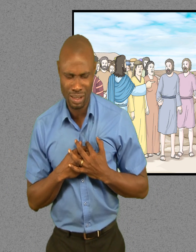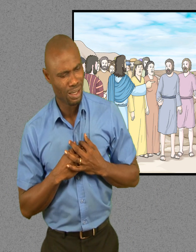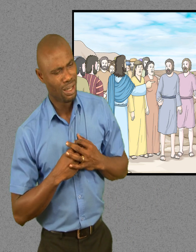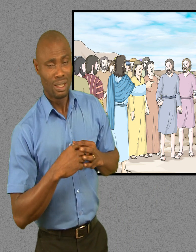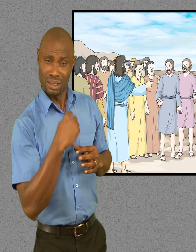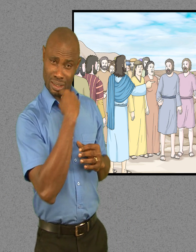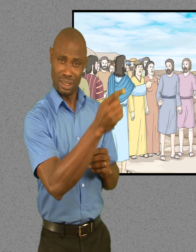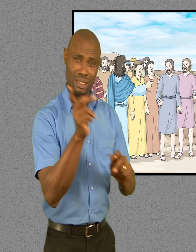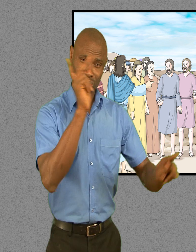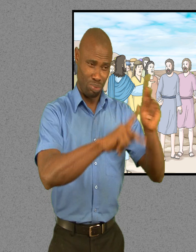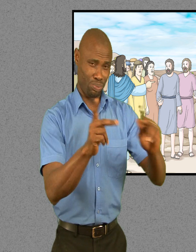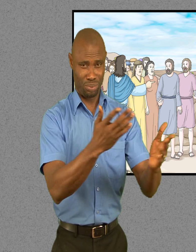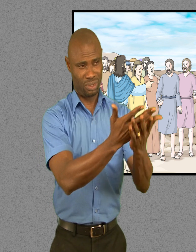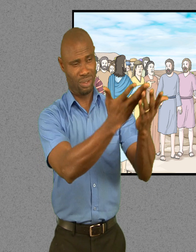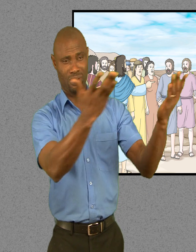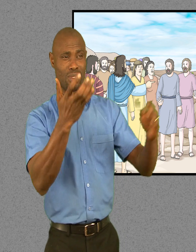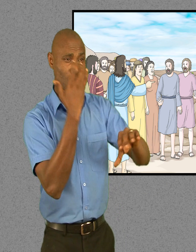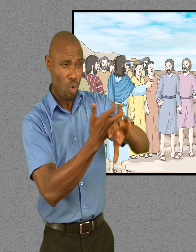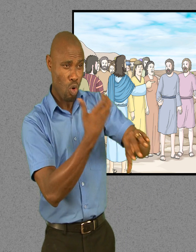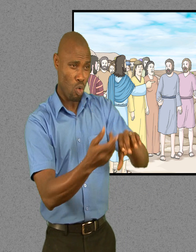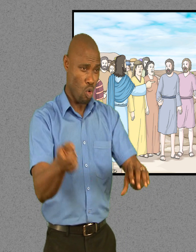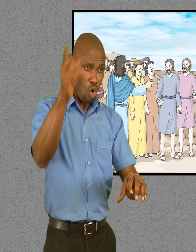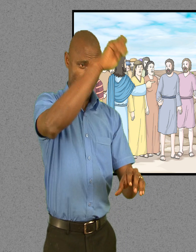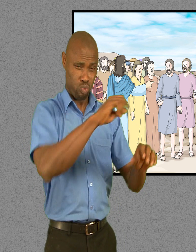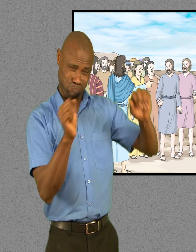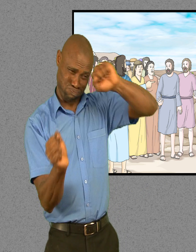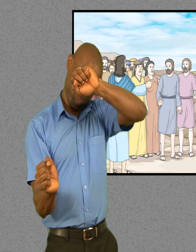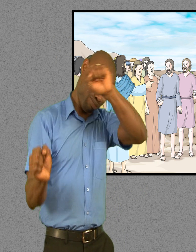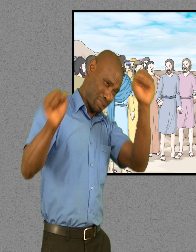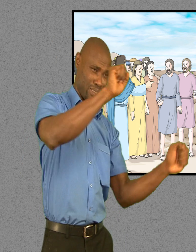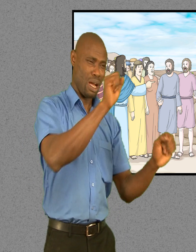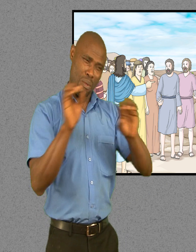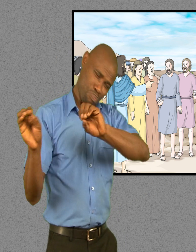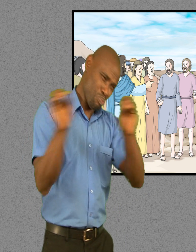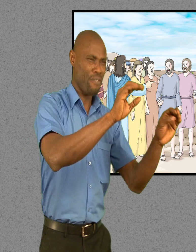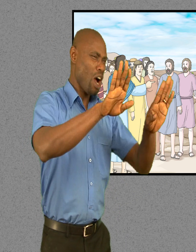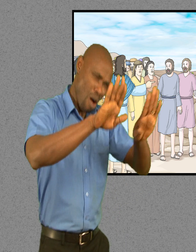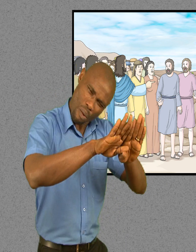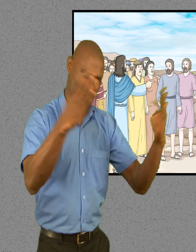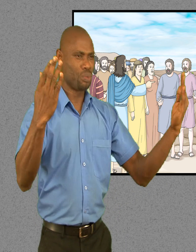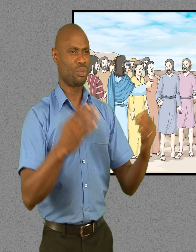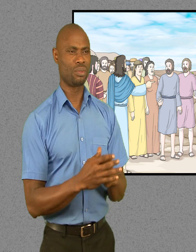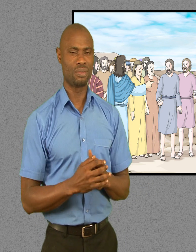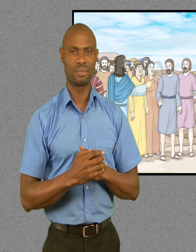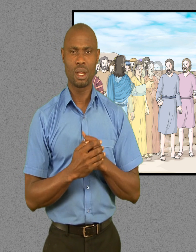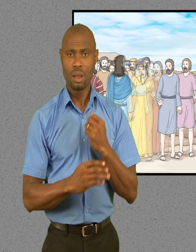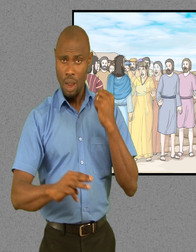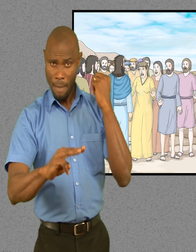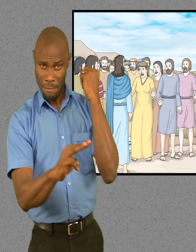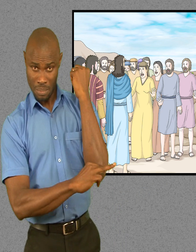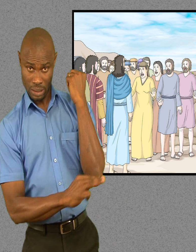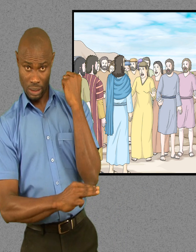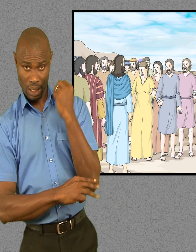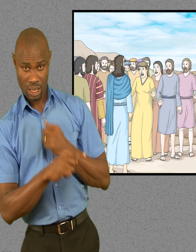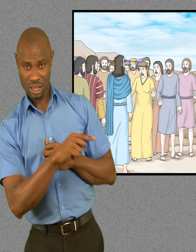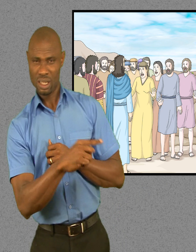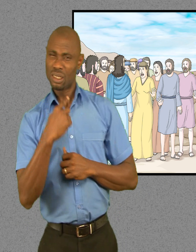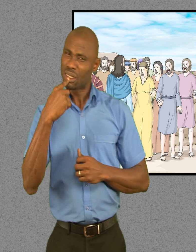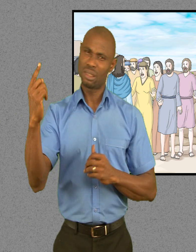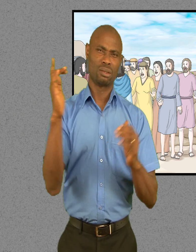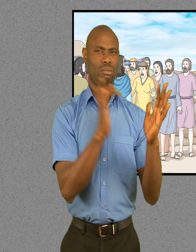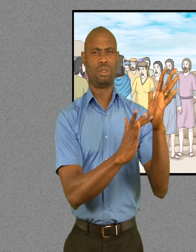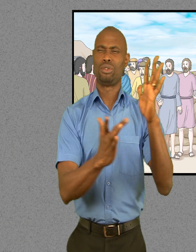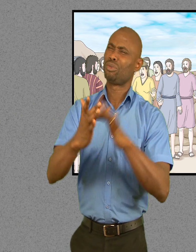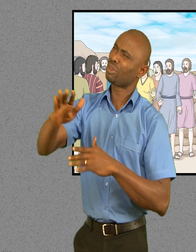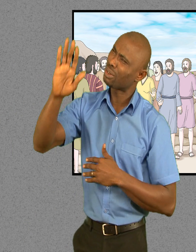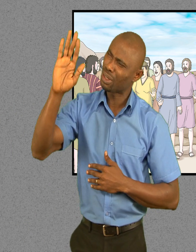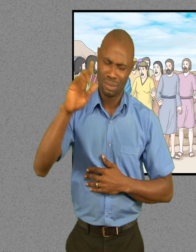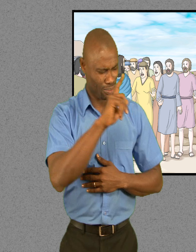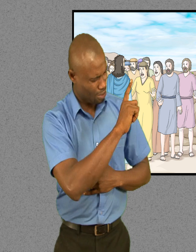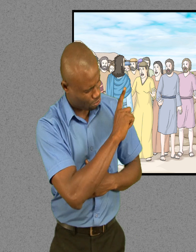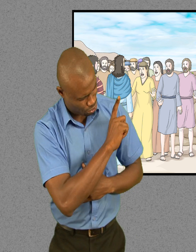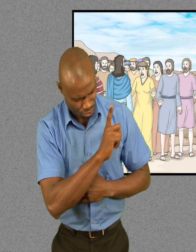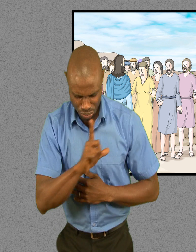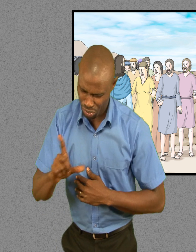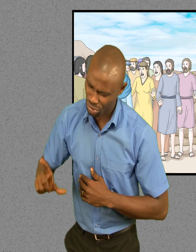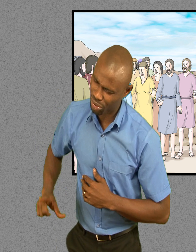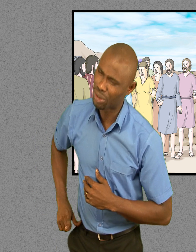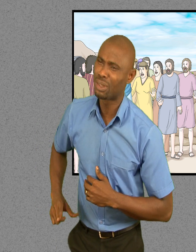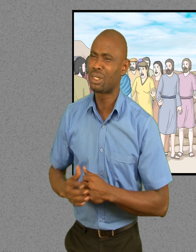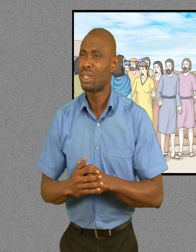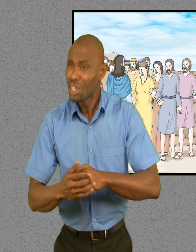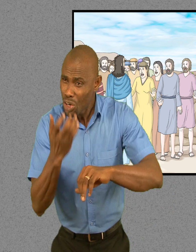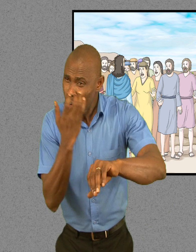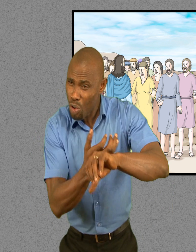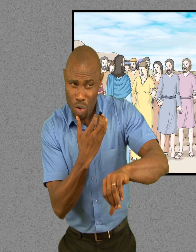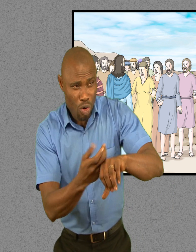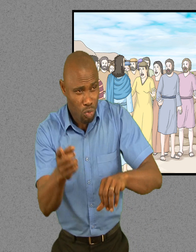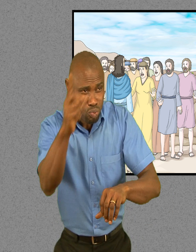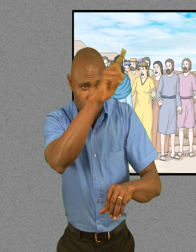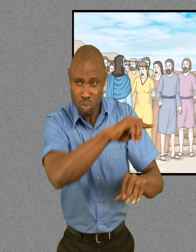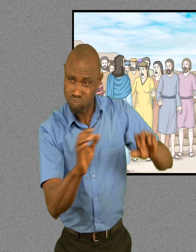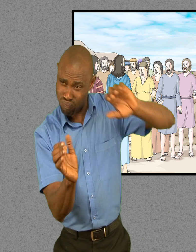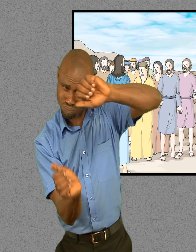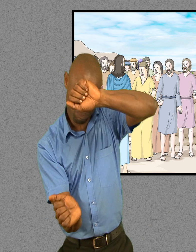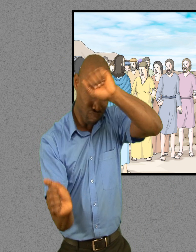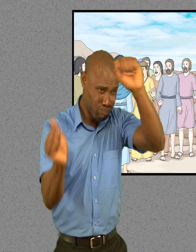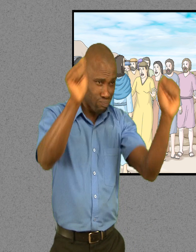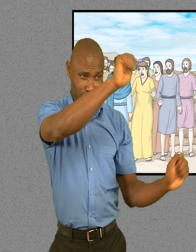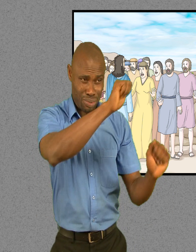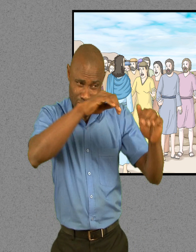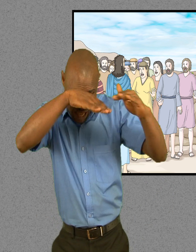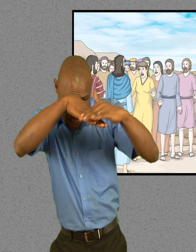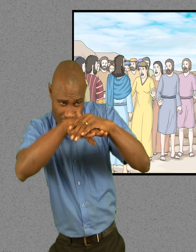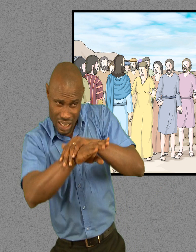“Take away the stone,” Jesus said.